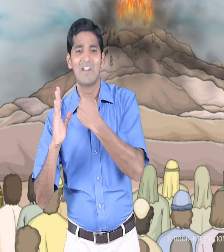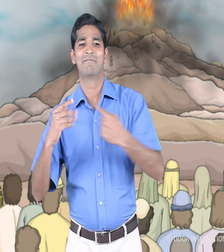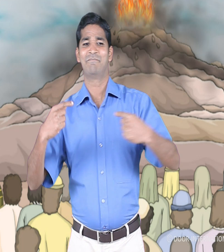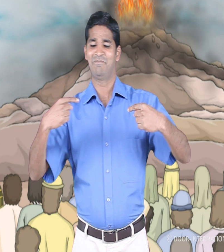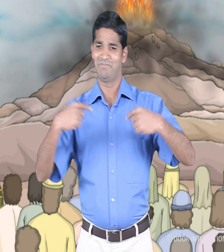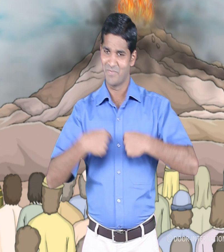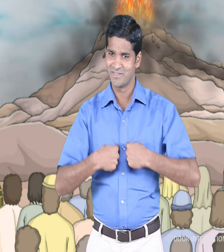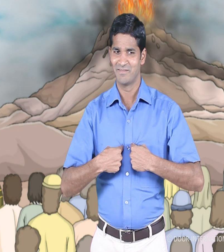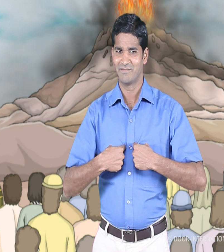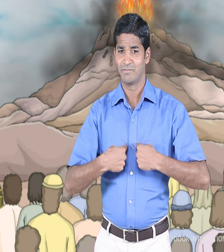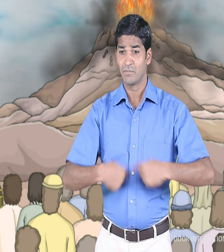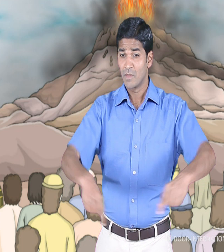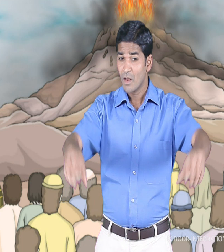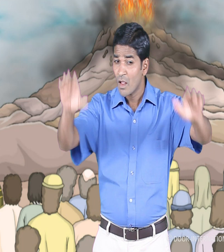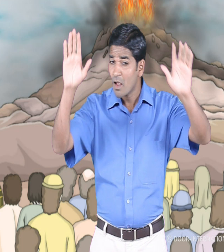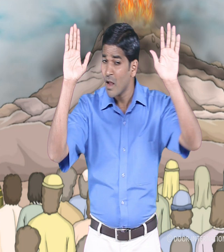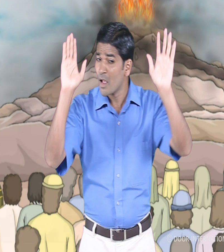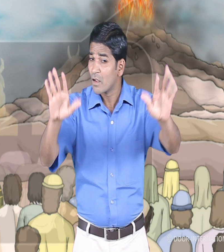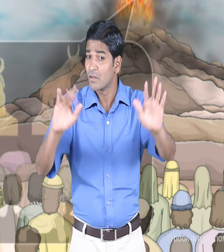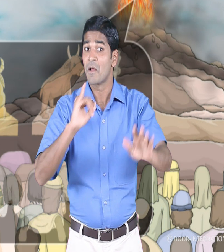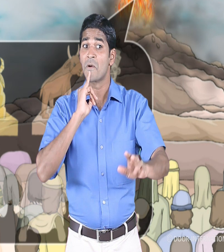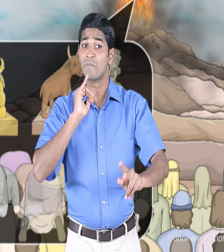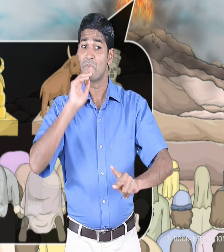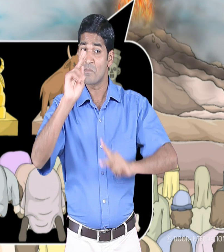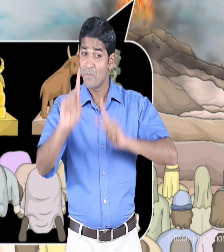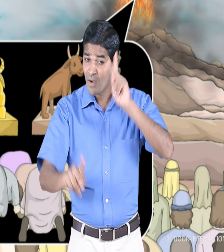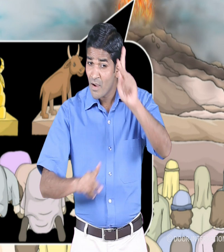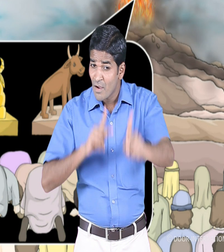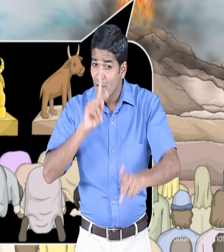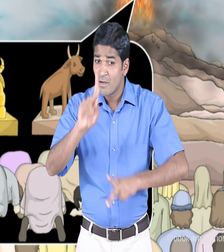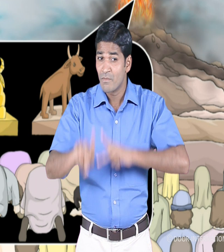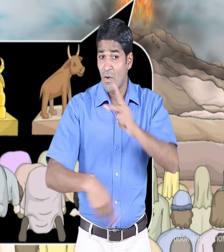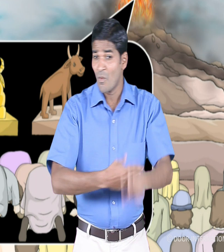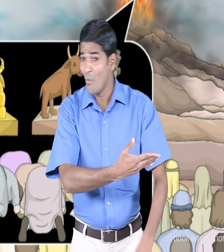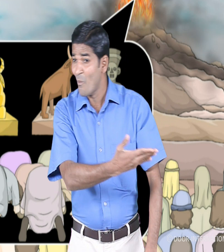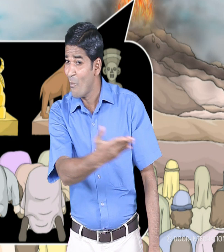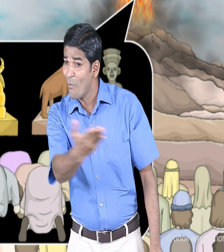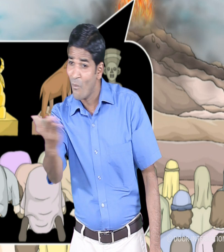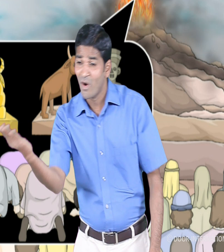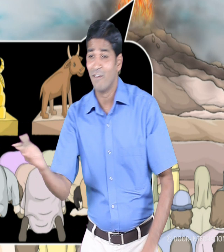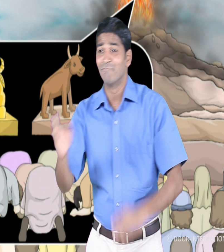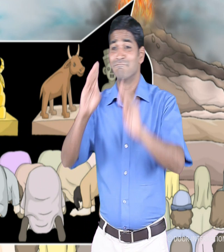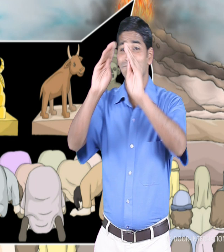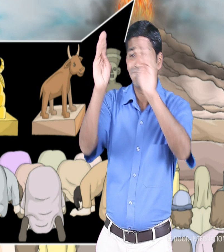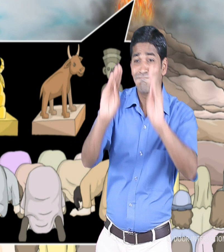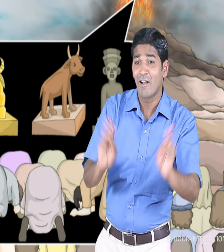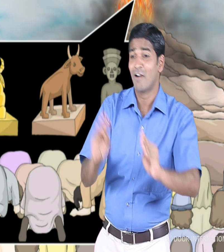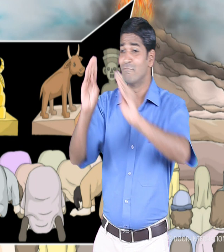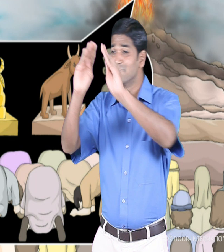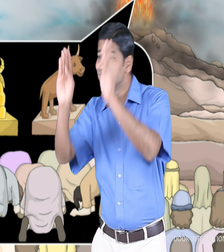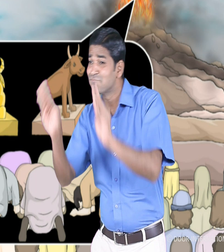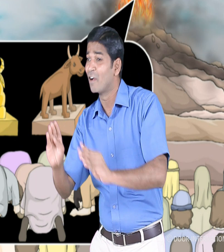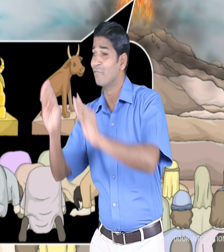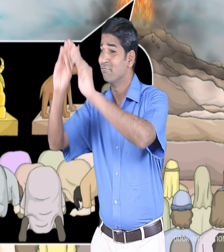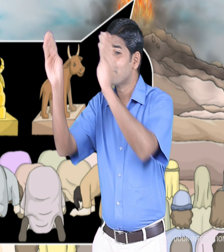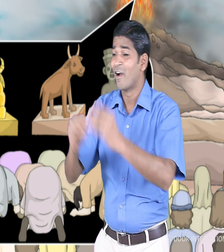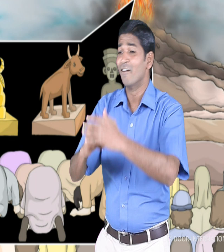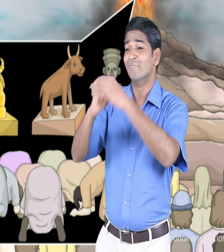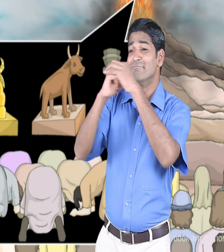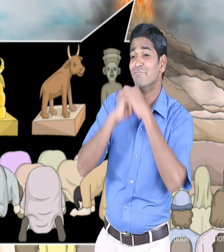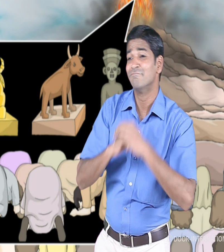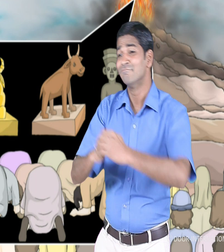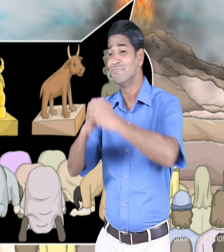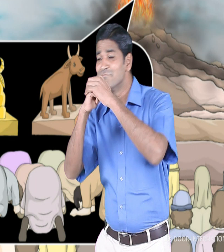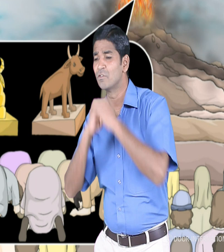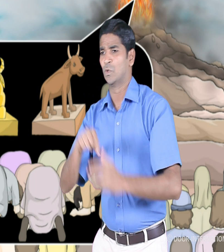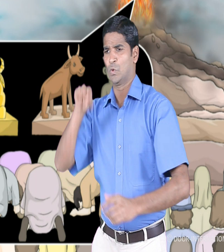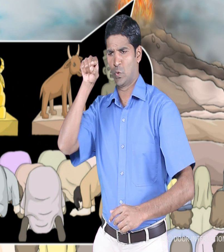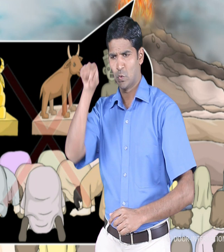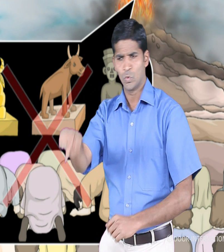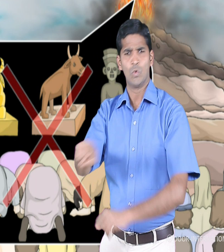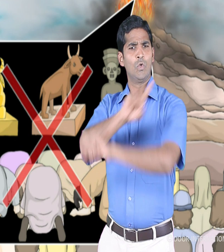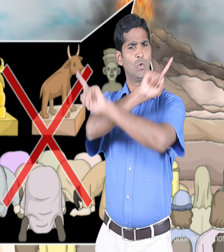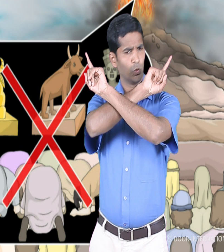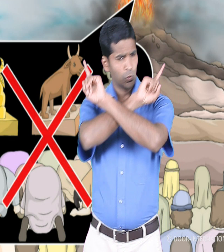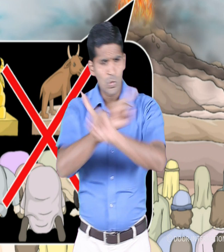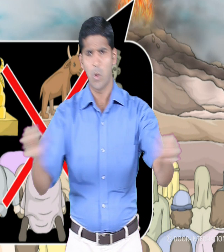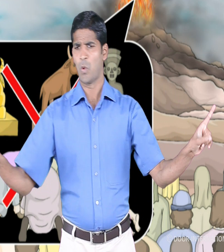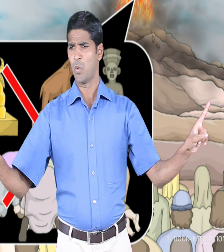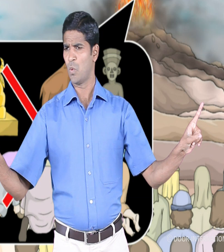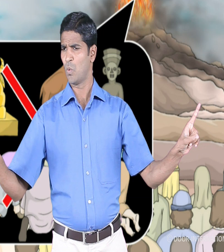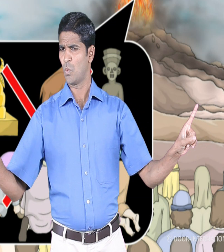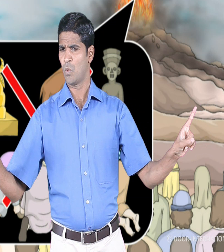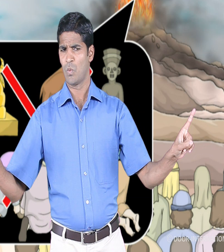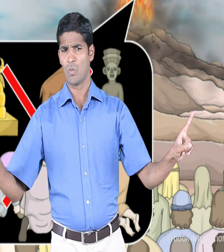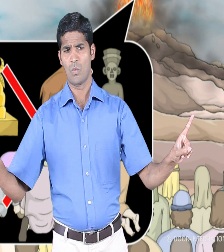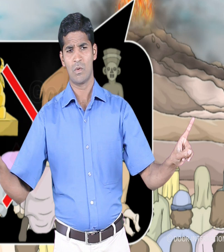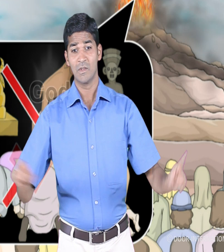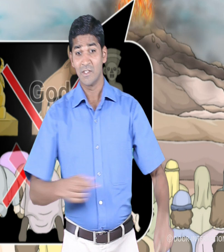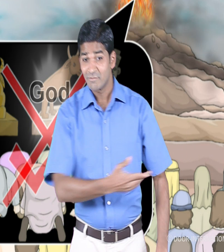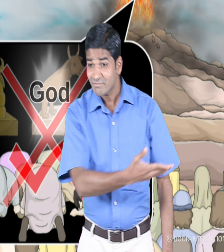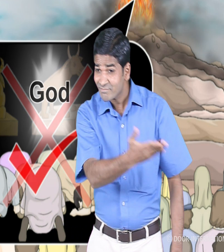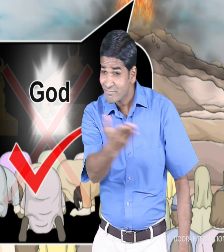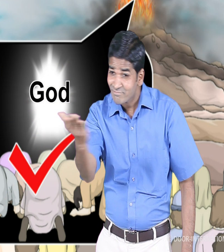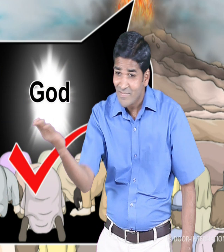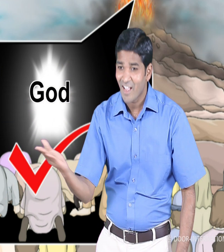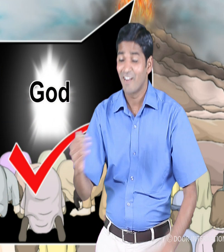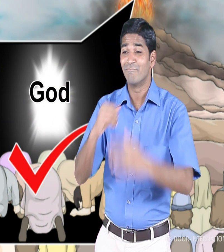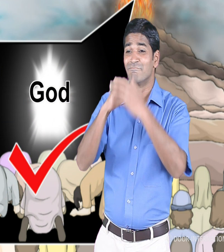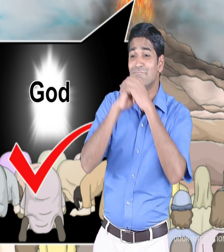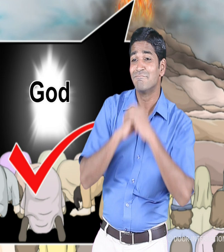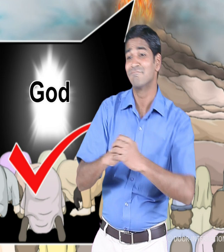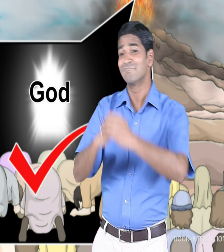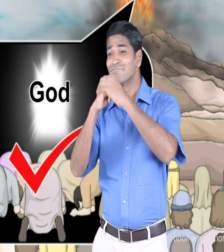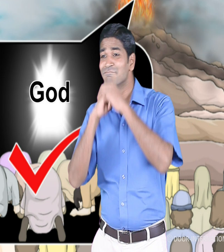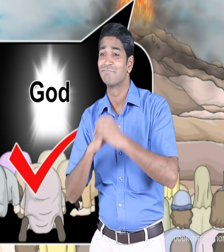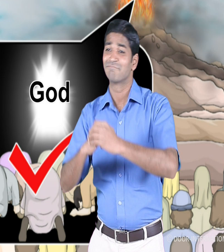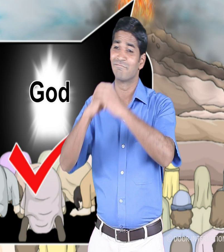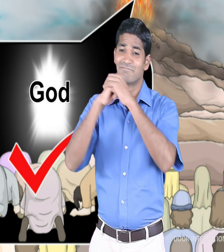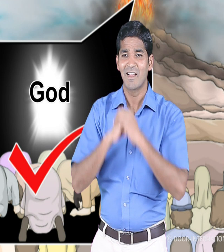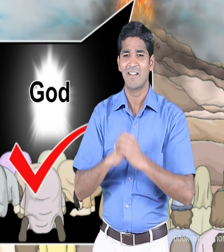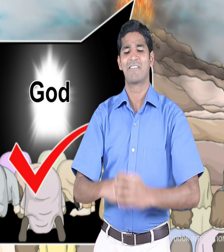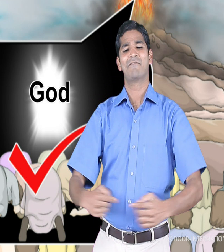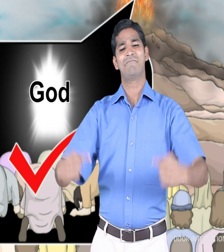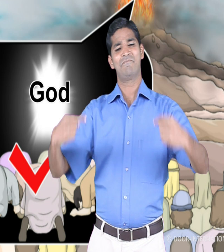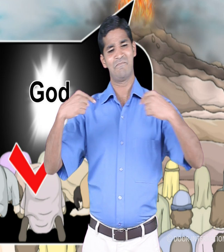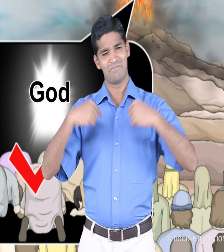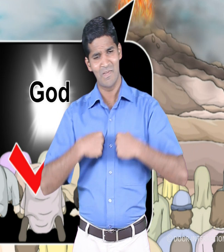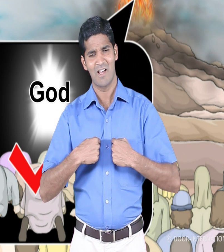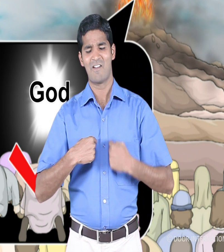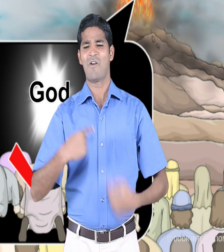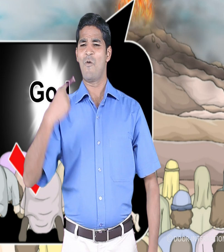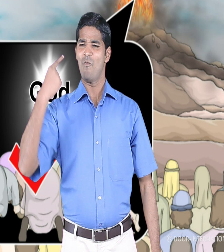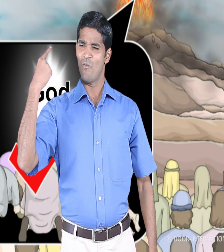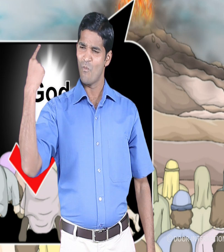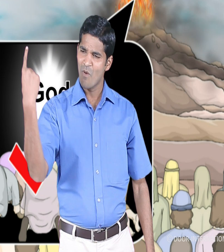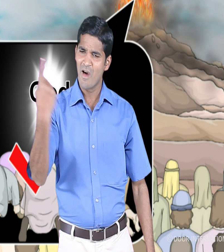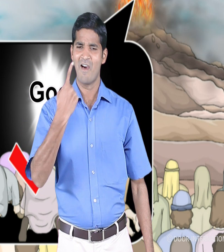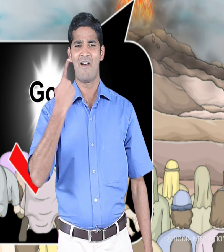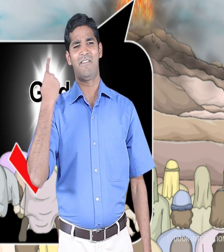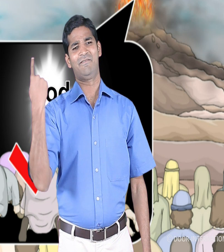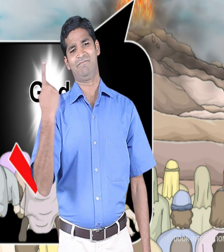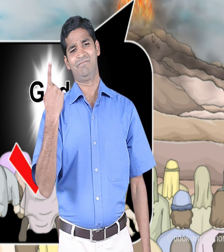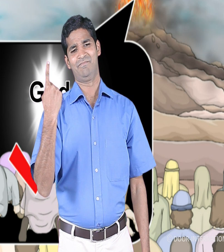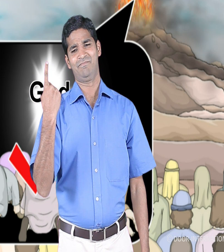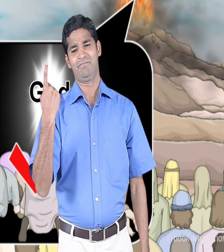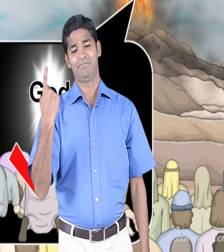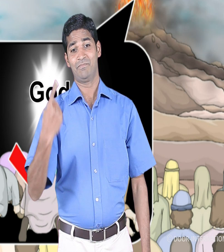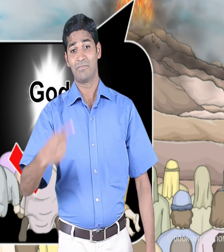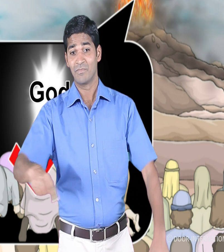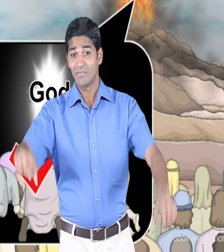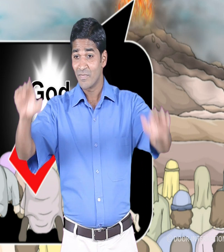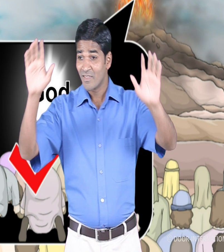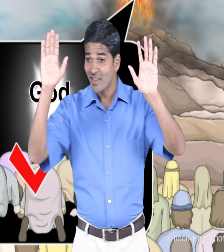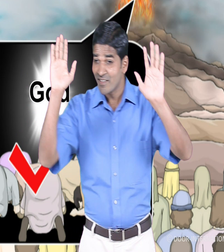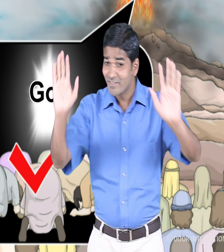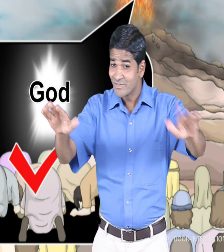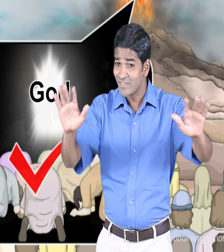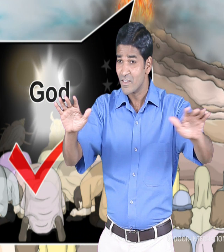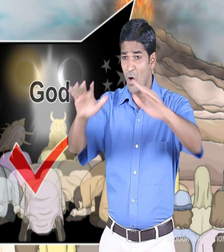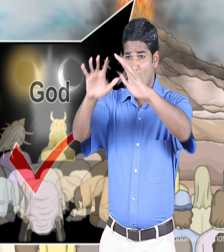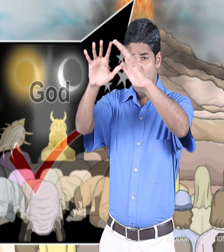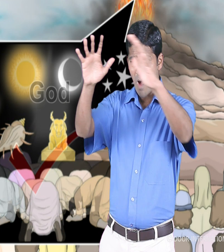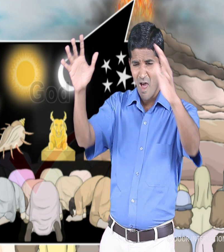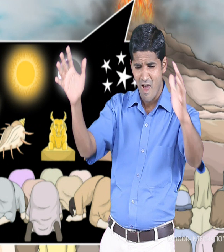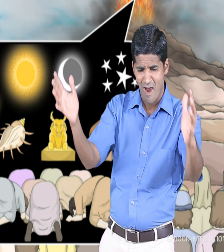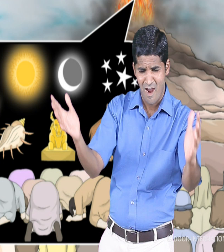You shall have no other gods before Me.